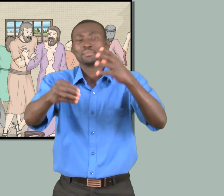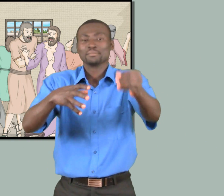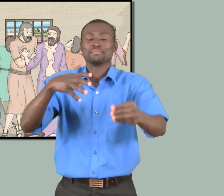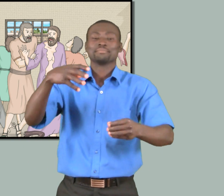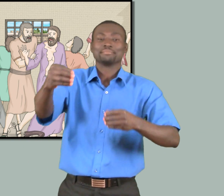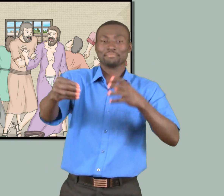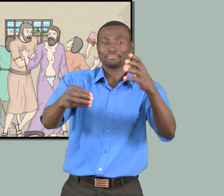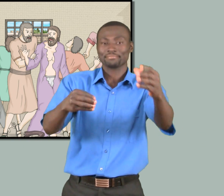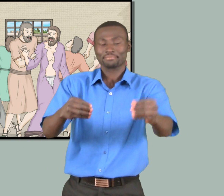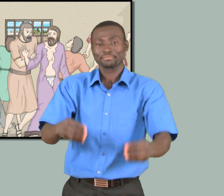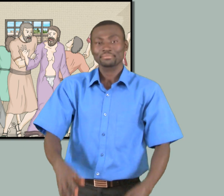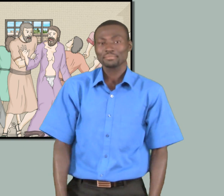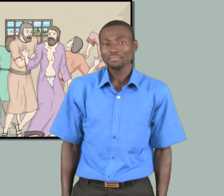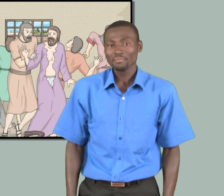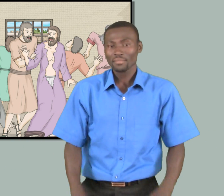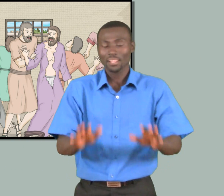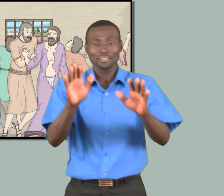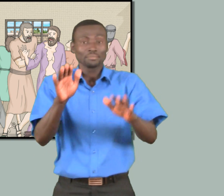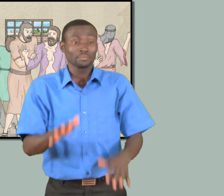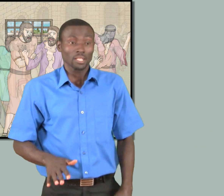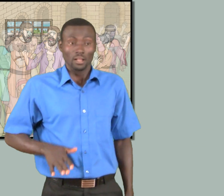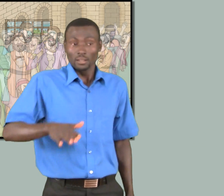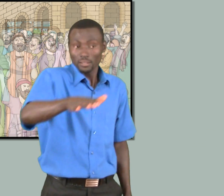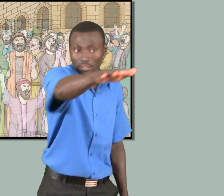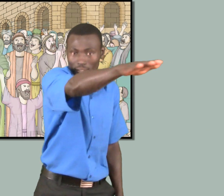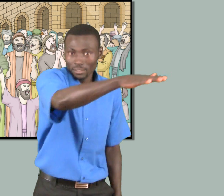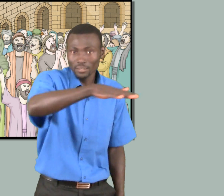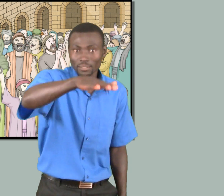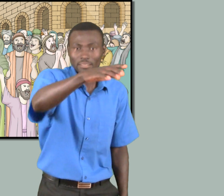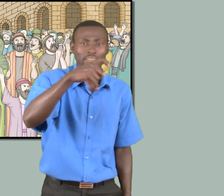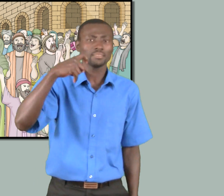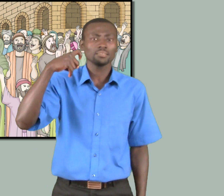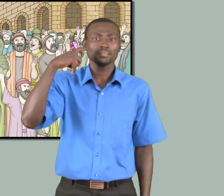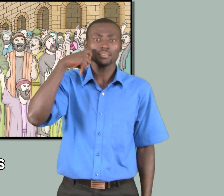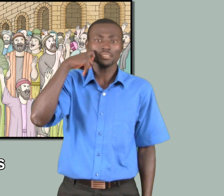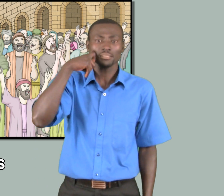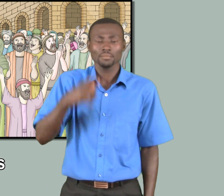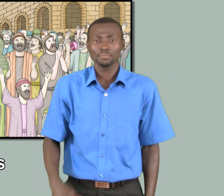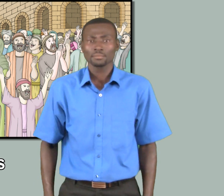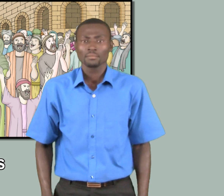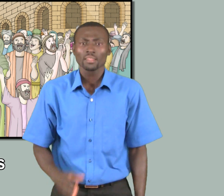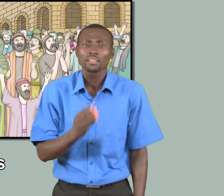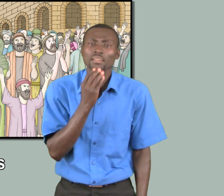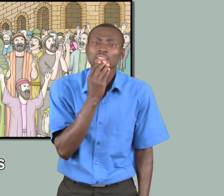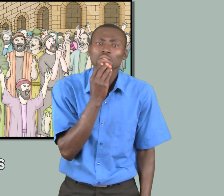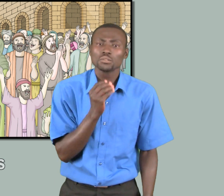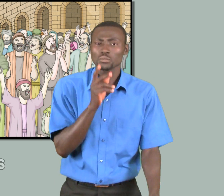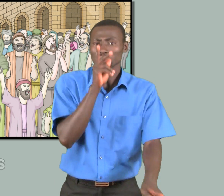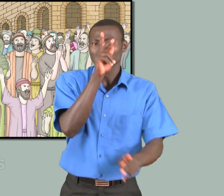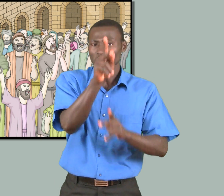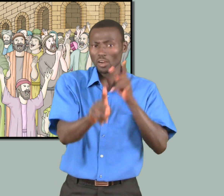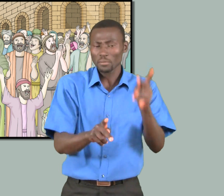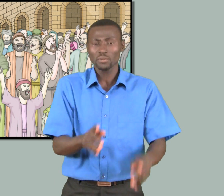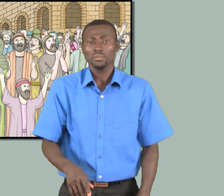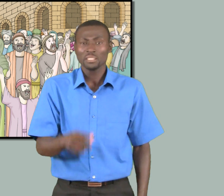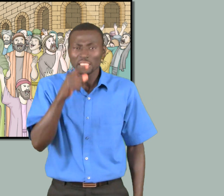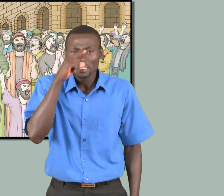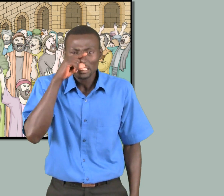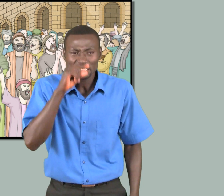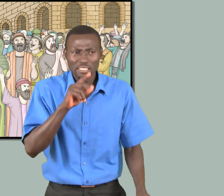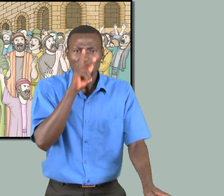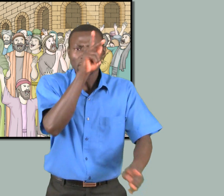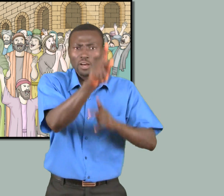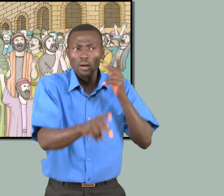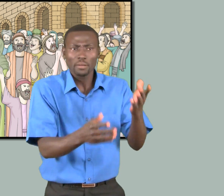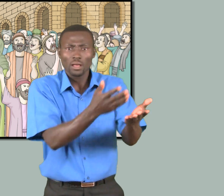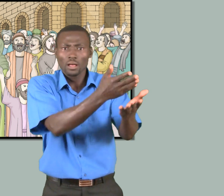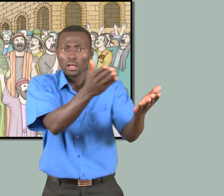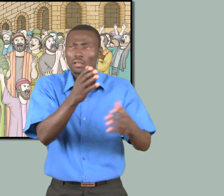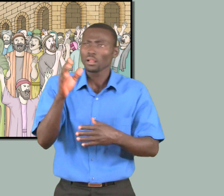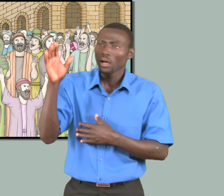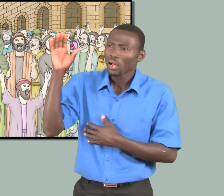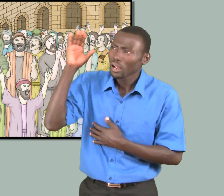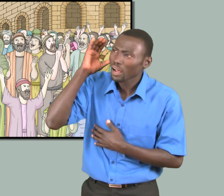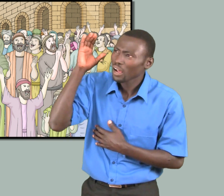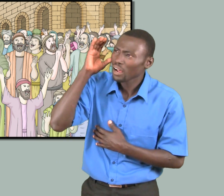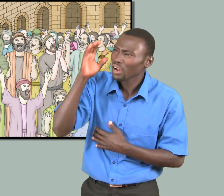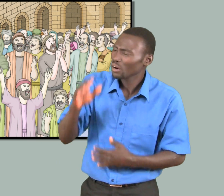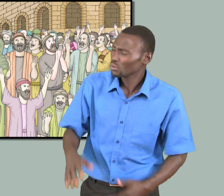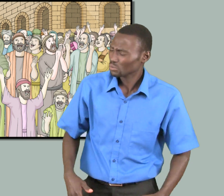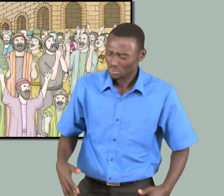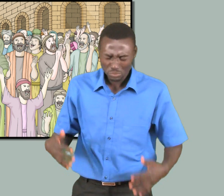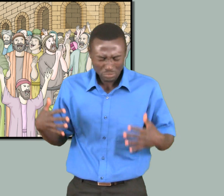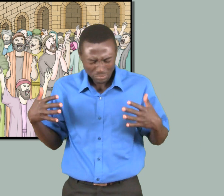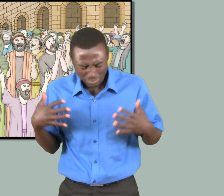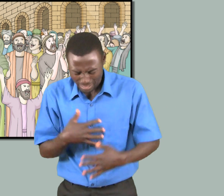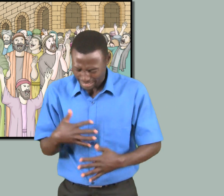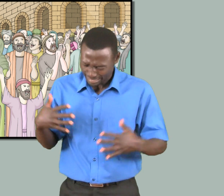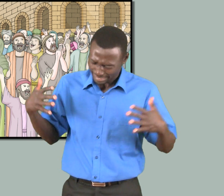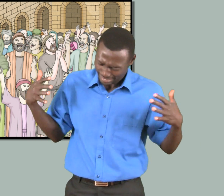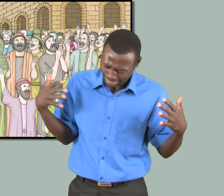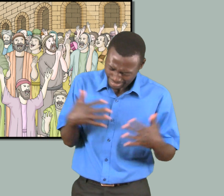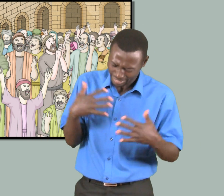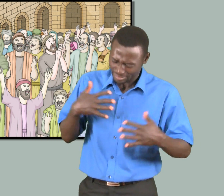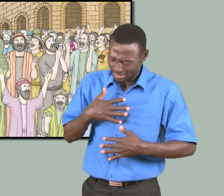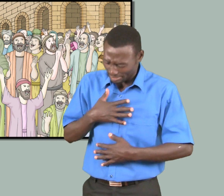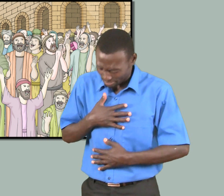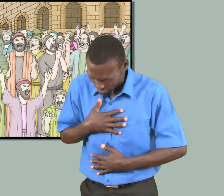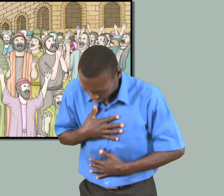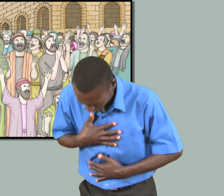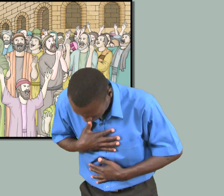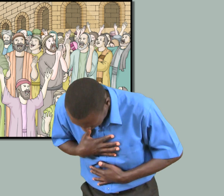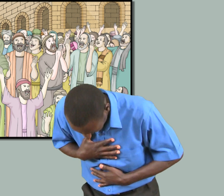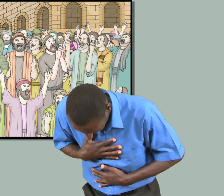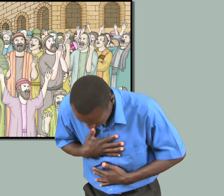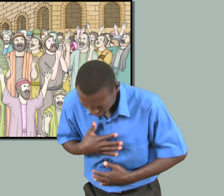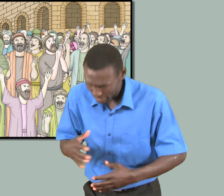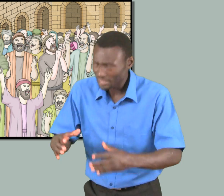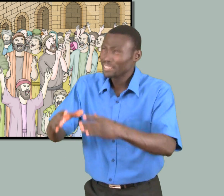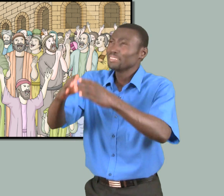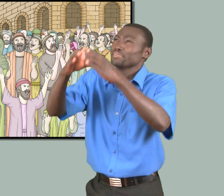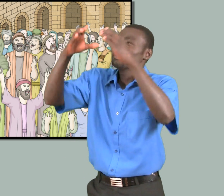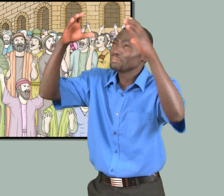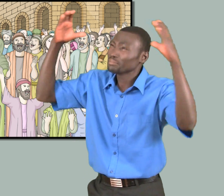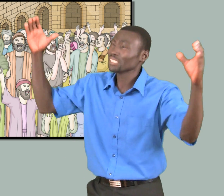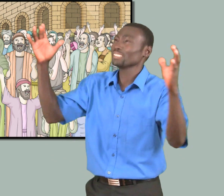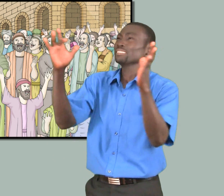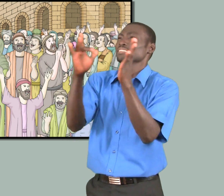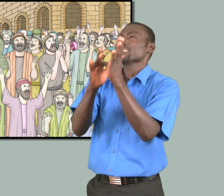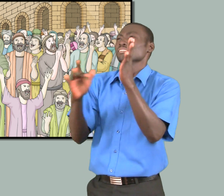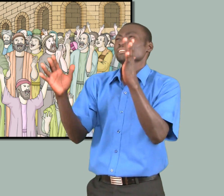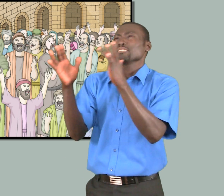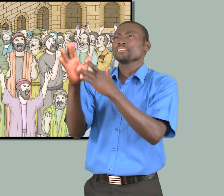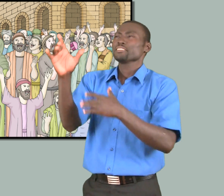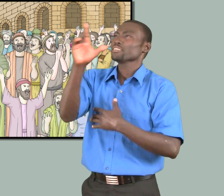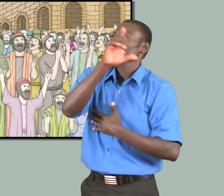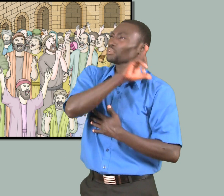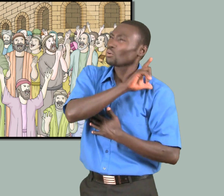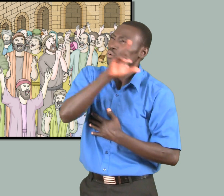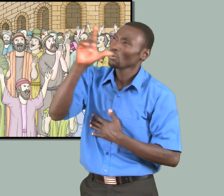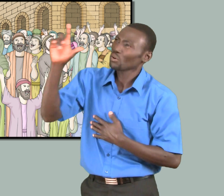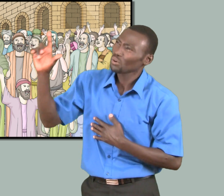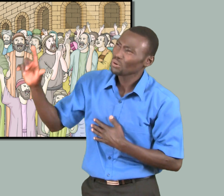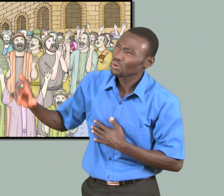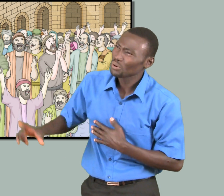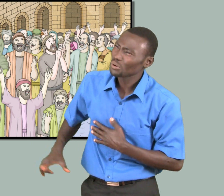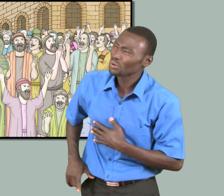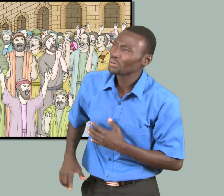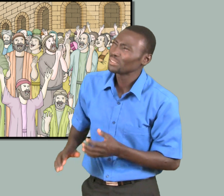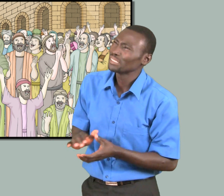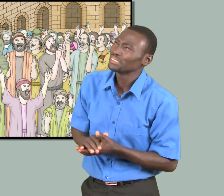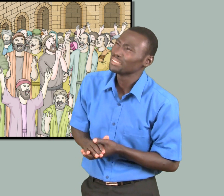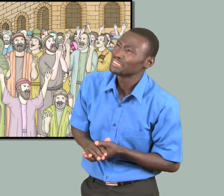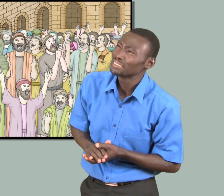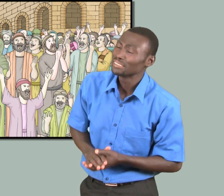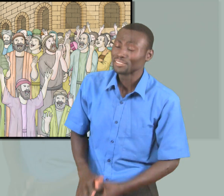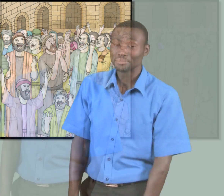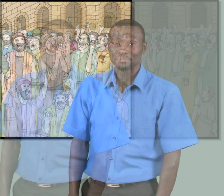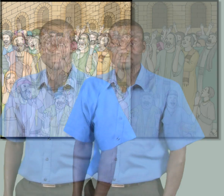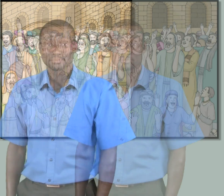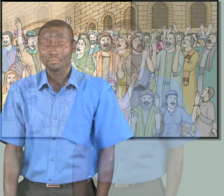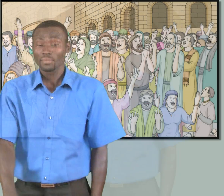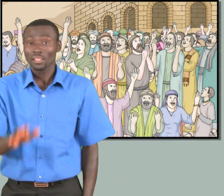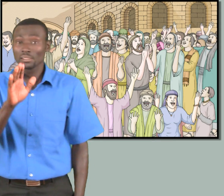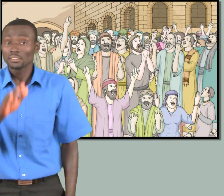This became known to all the Jews and Greeks living in Ephesus, and fear came over all of them.